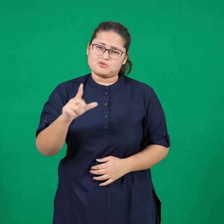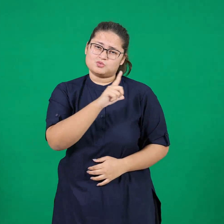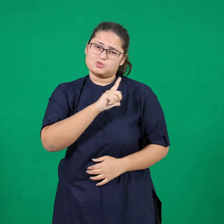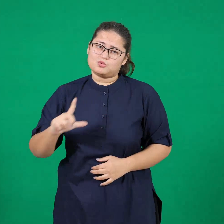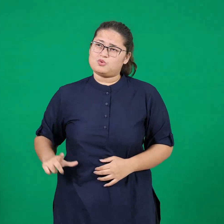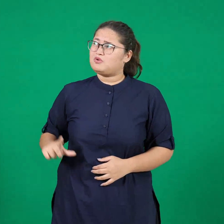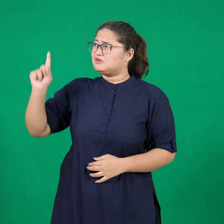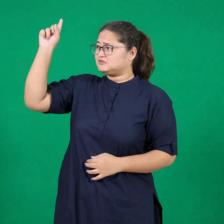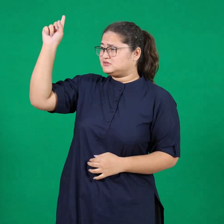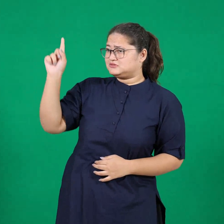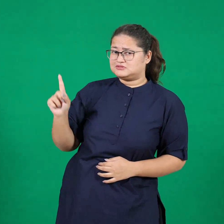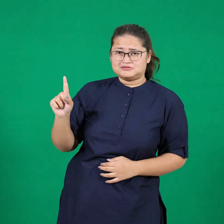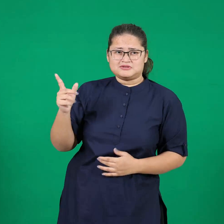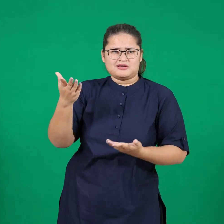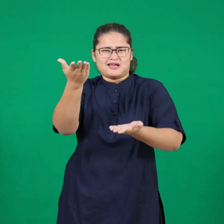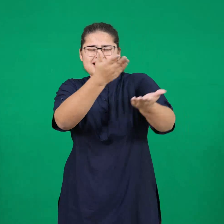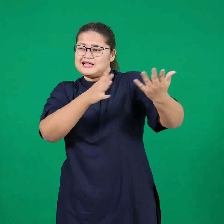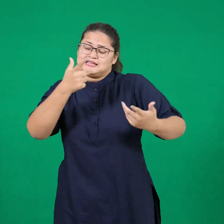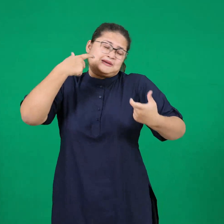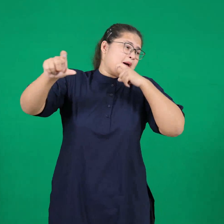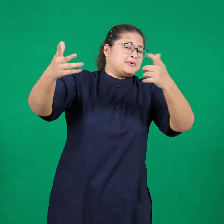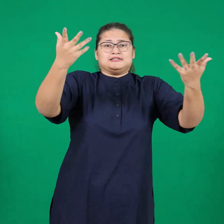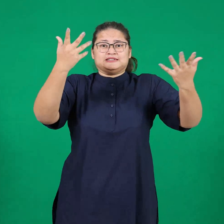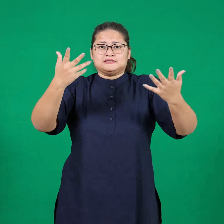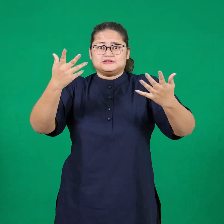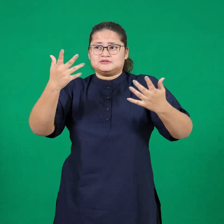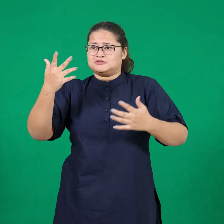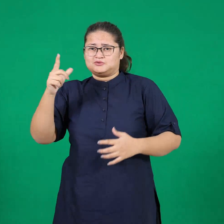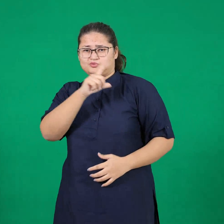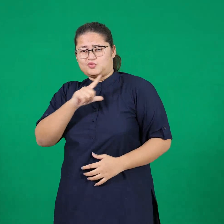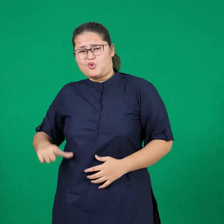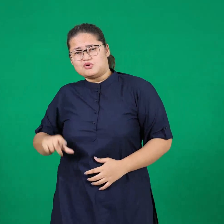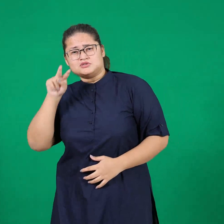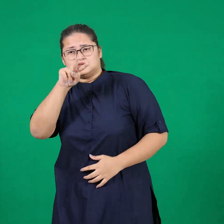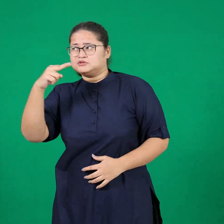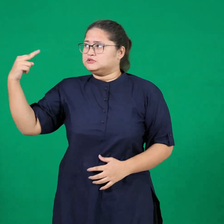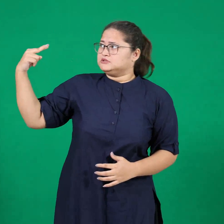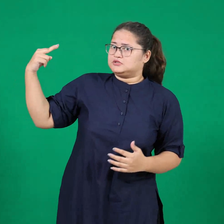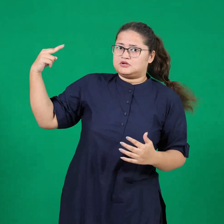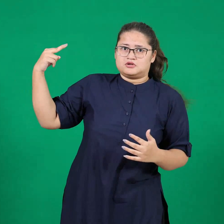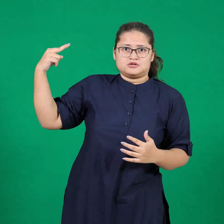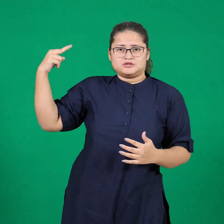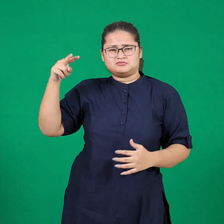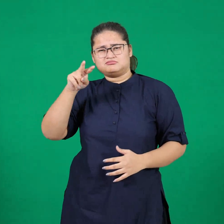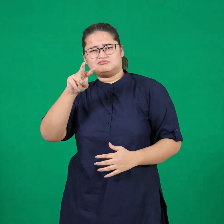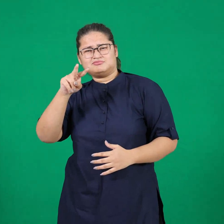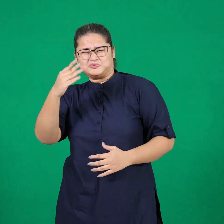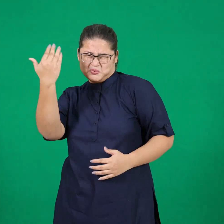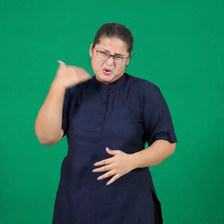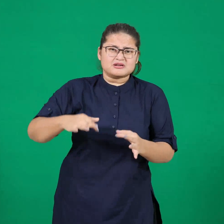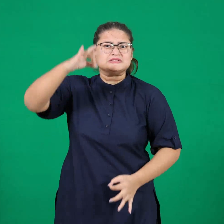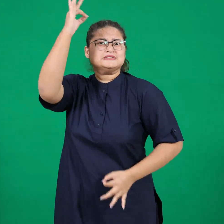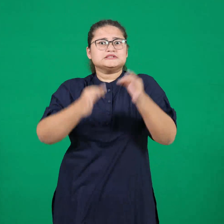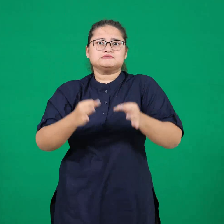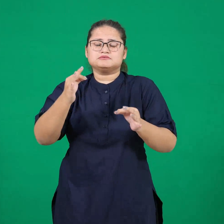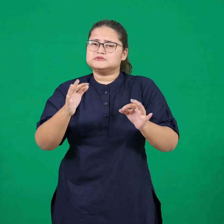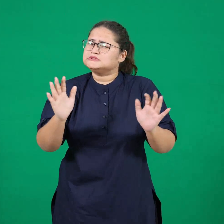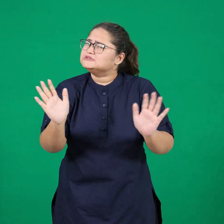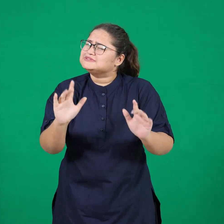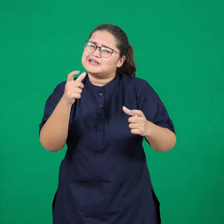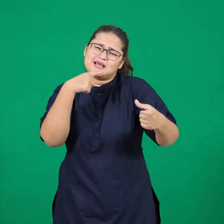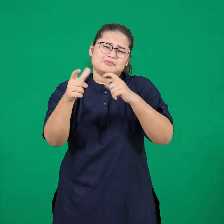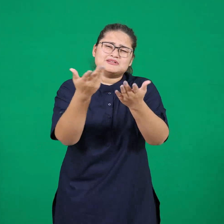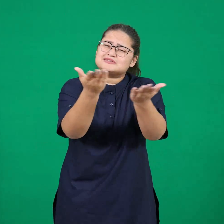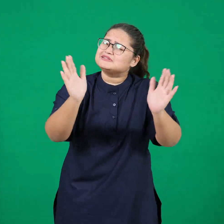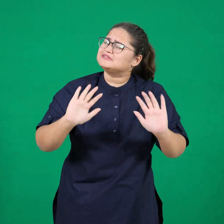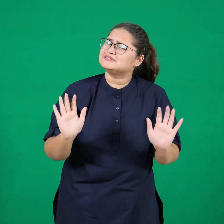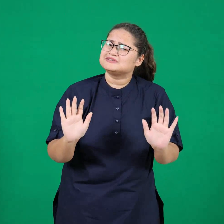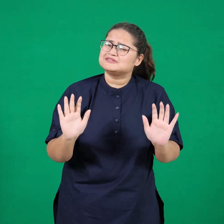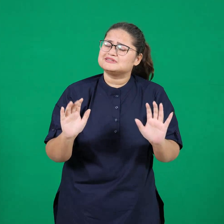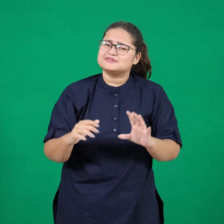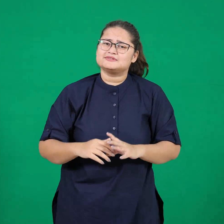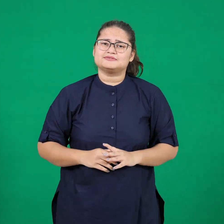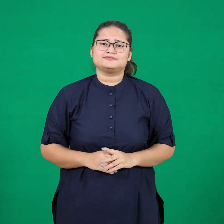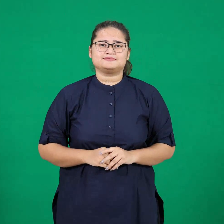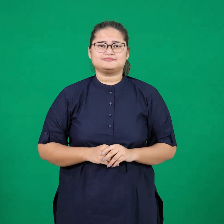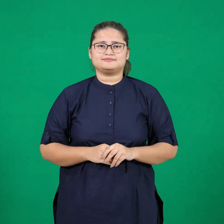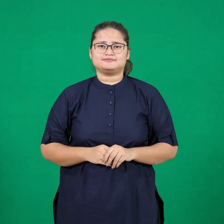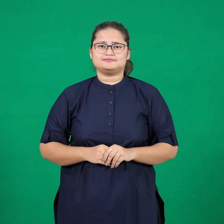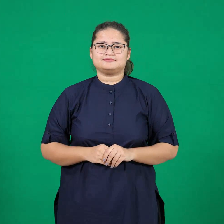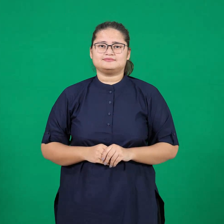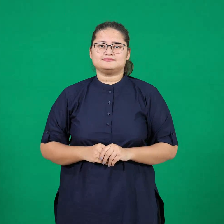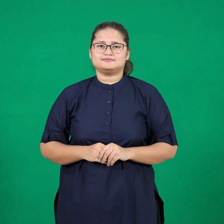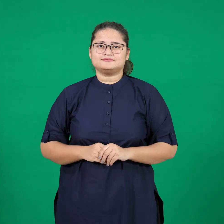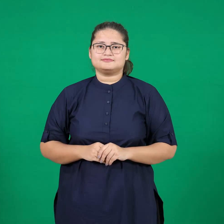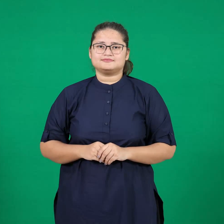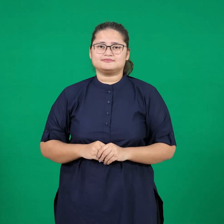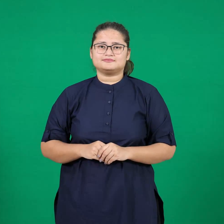Look, the Judge is standing at the door!